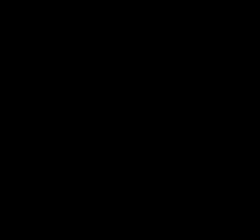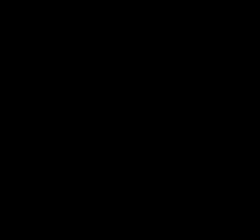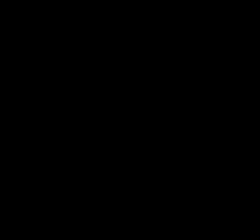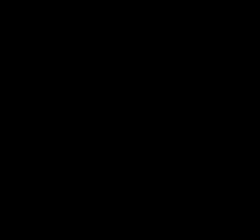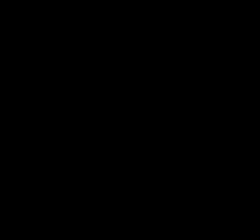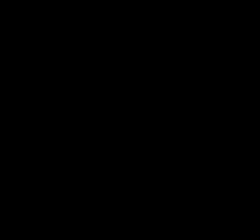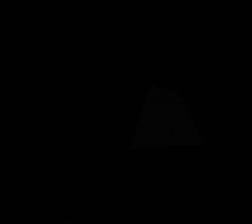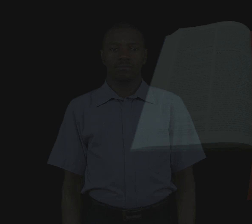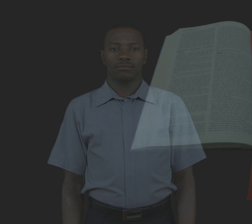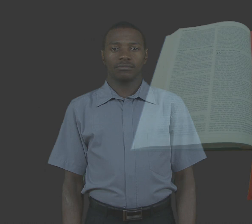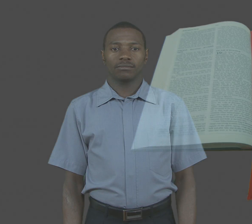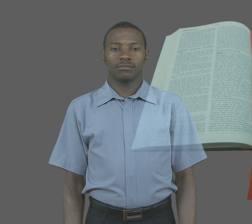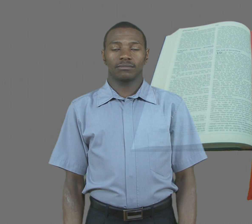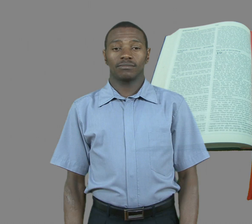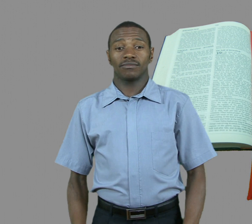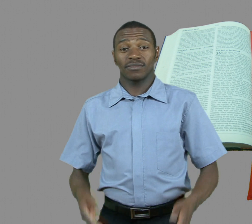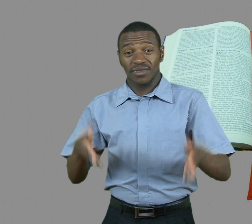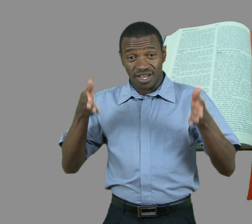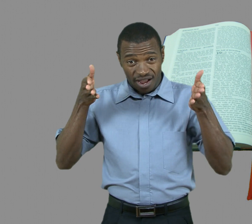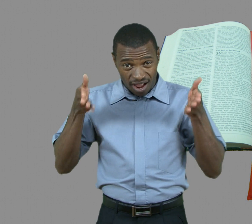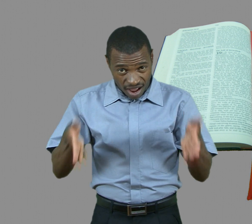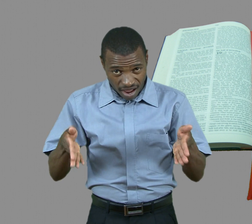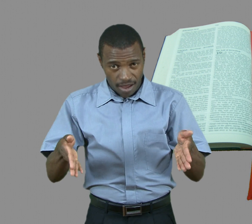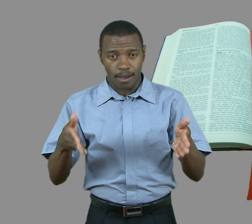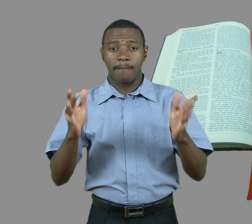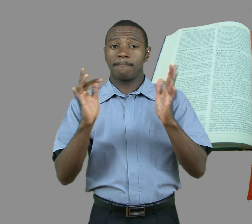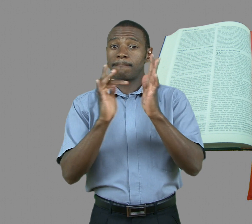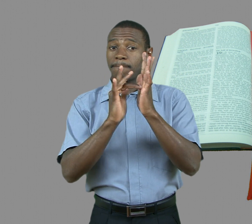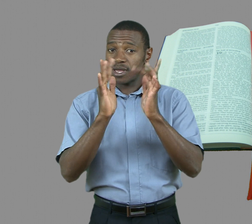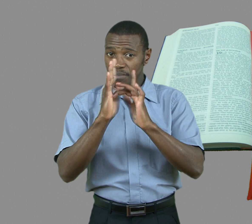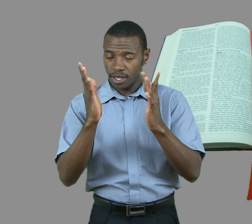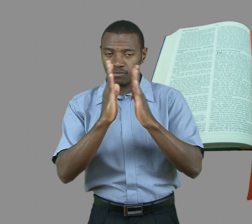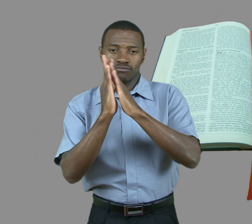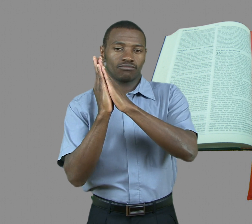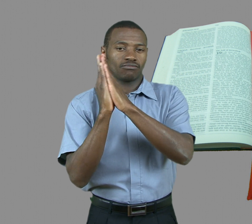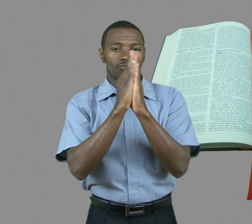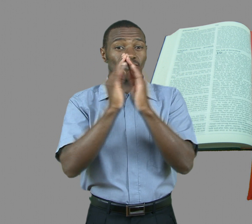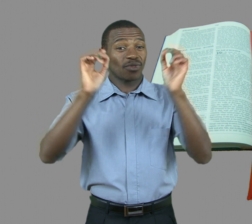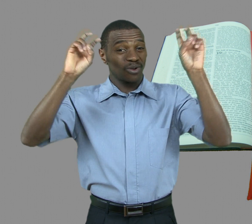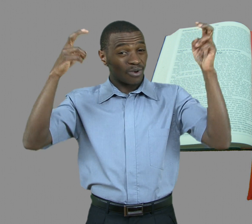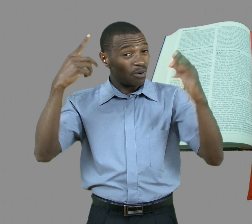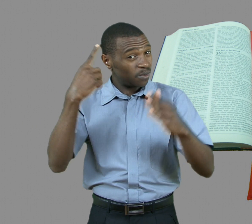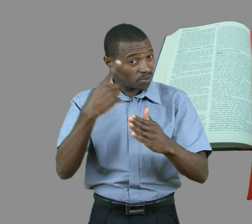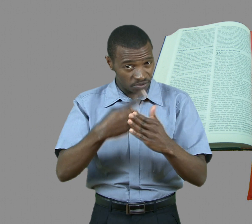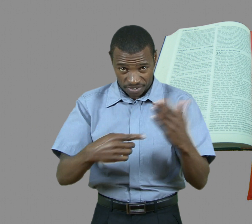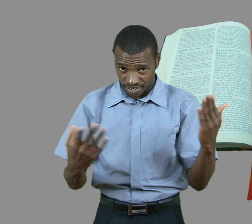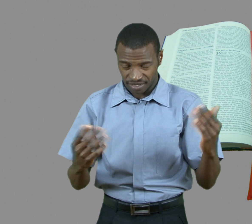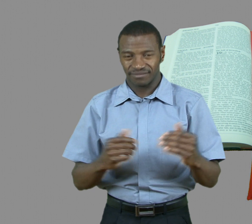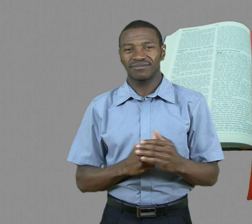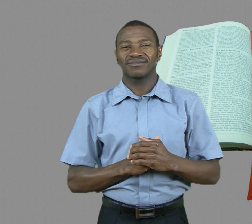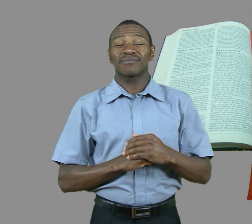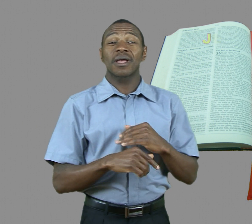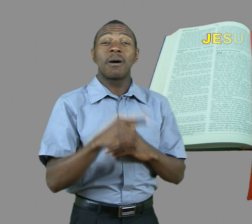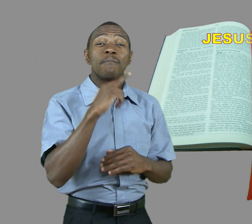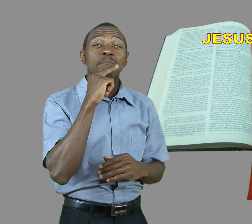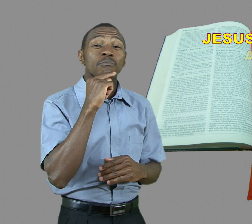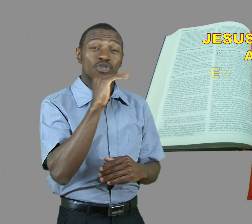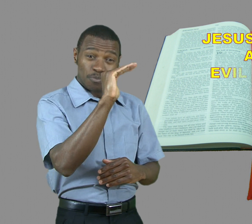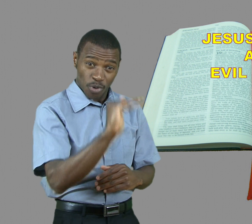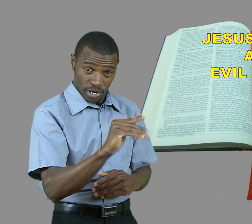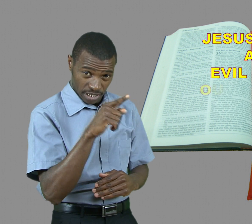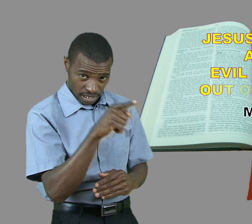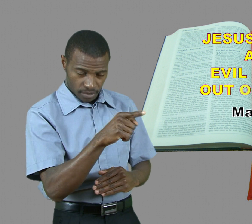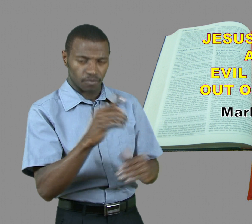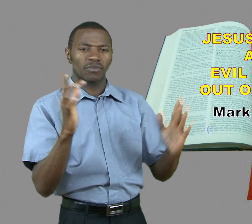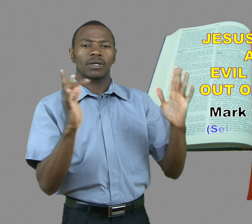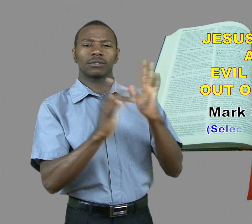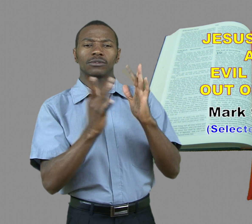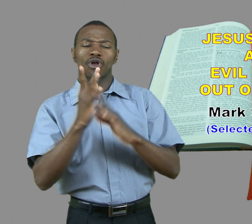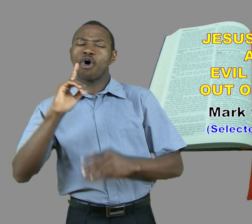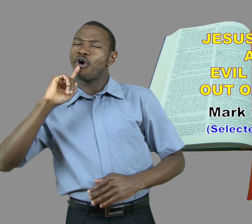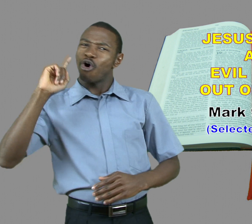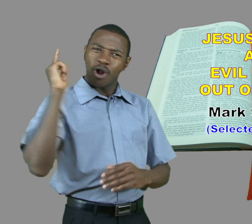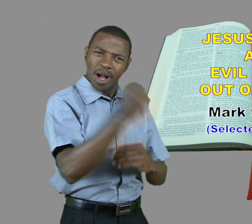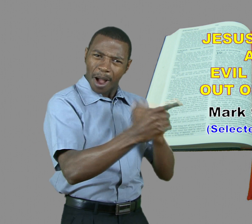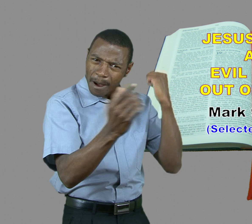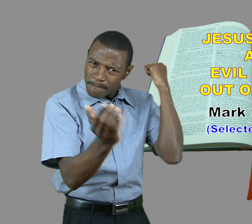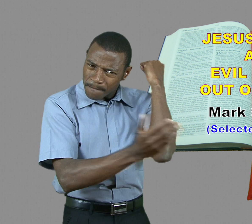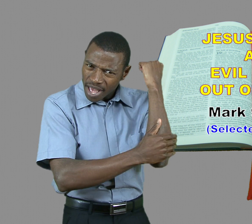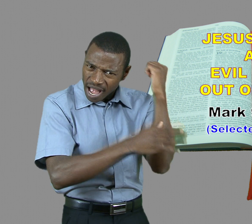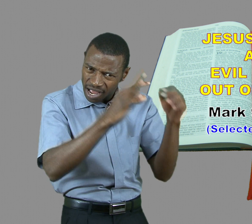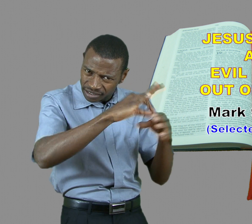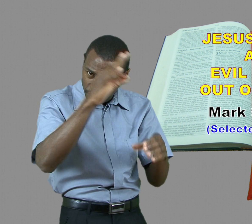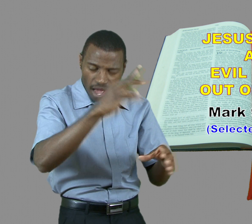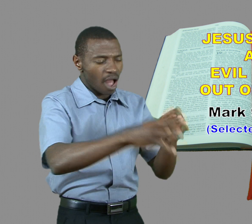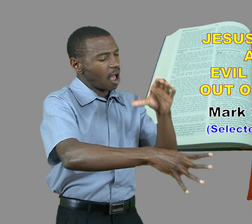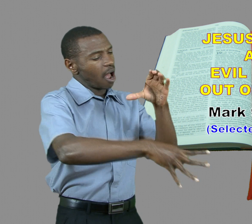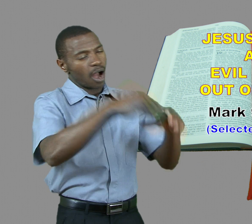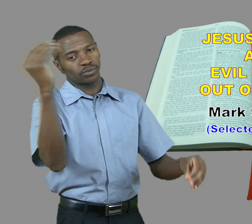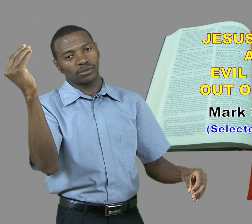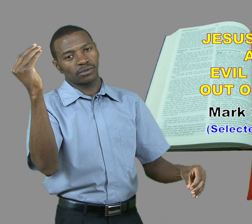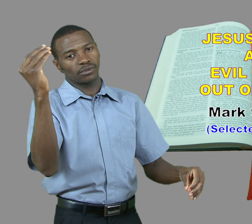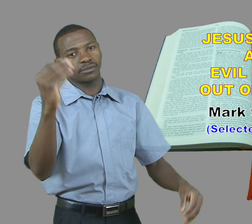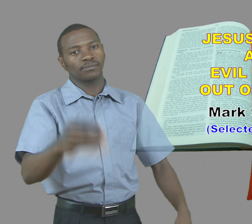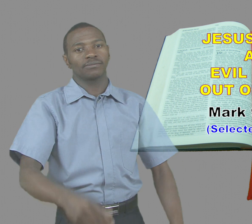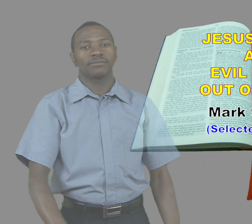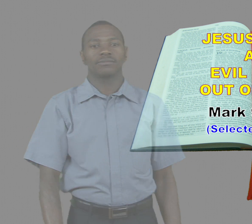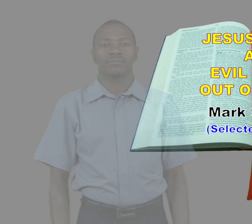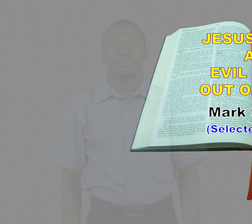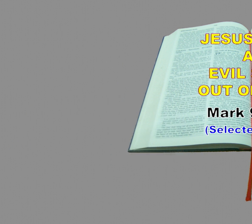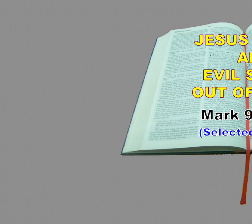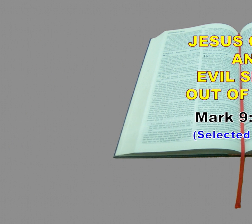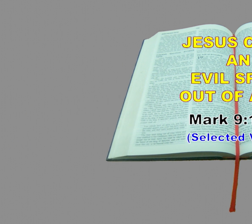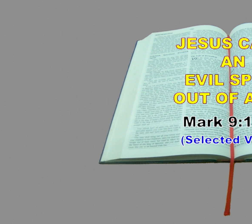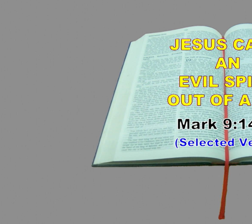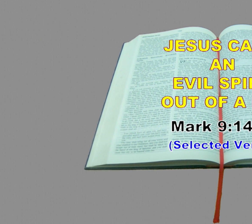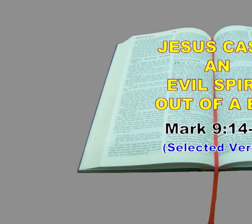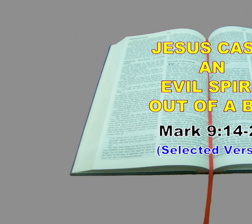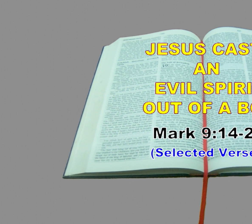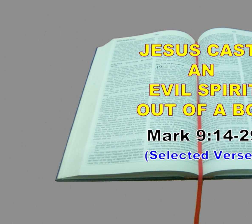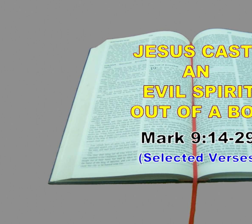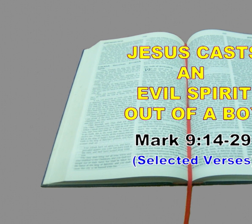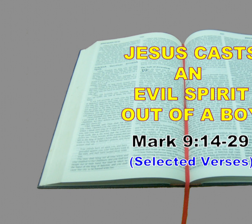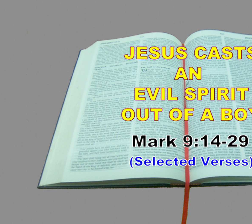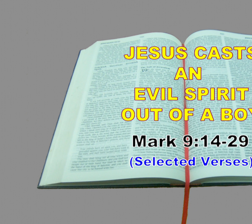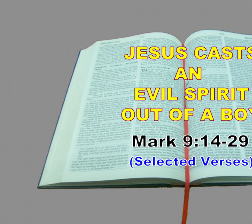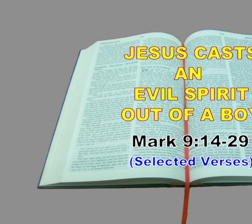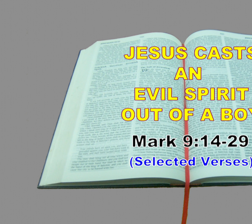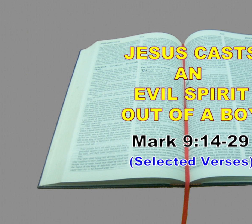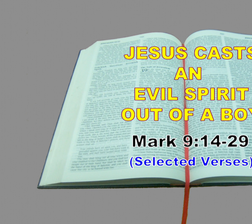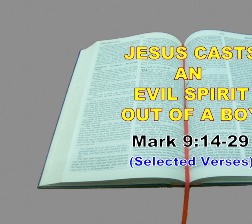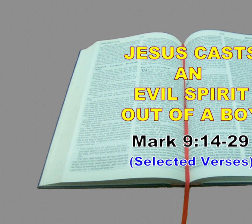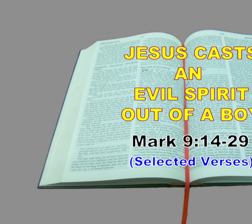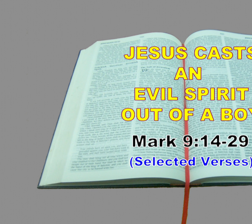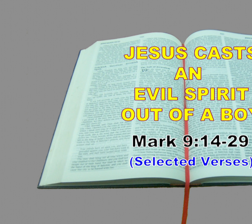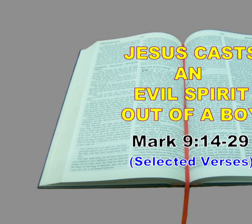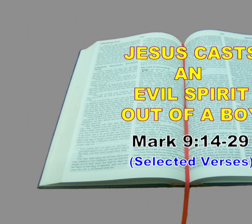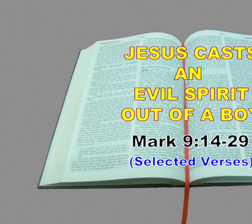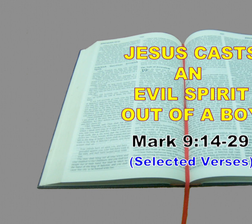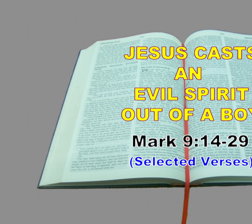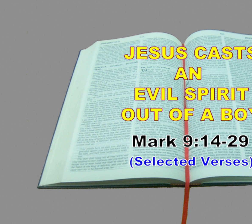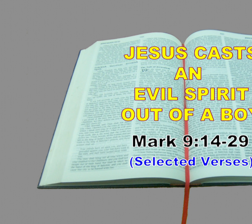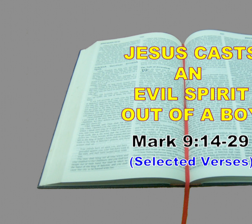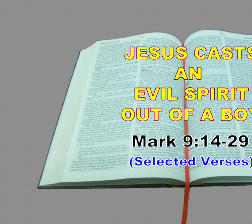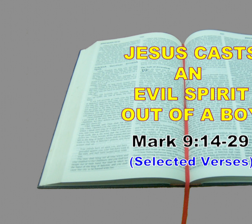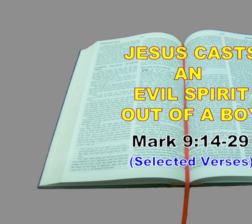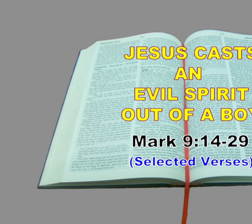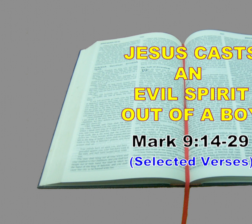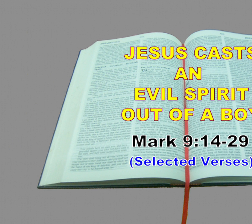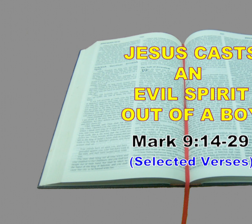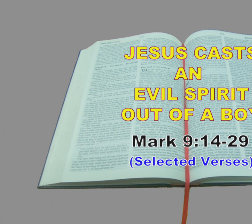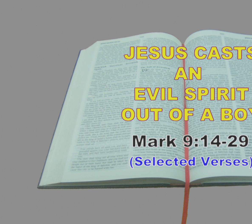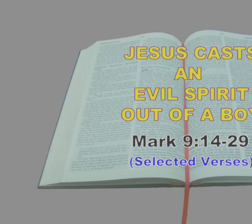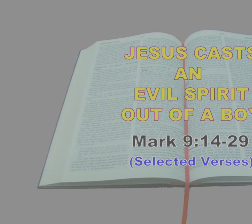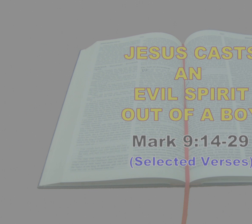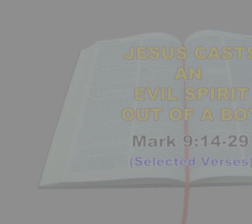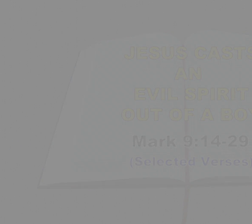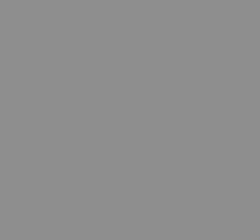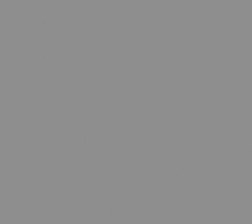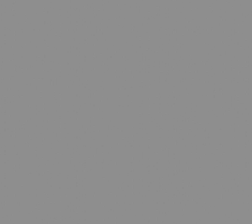Jesus casts an evil Spirit out of a boy